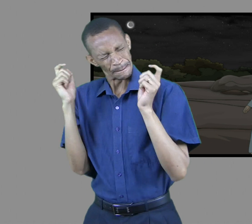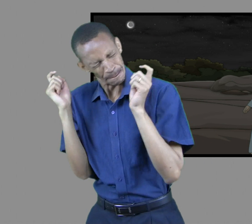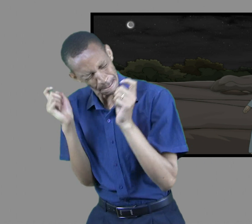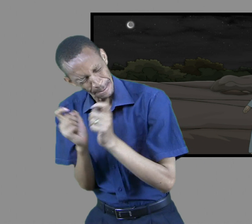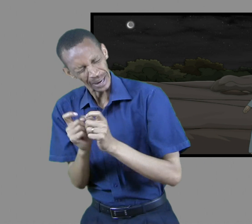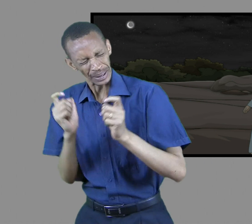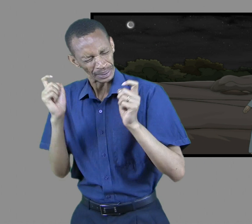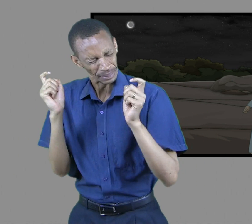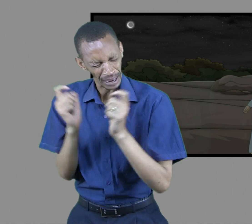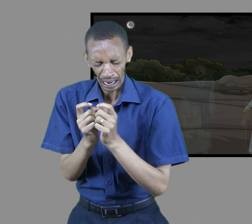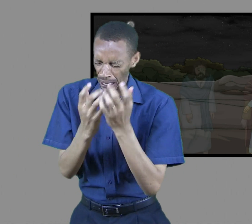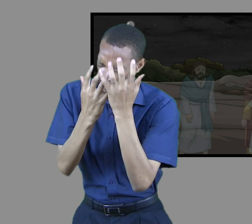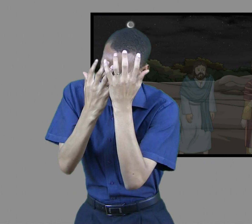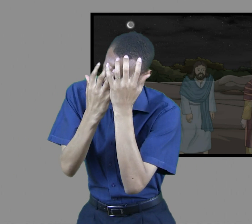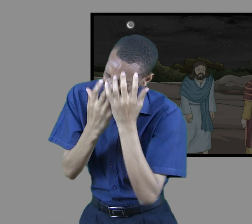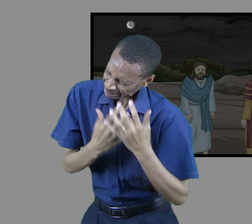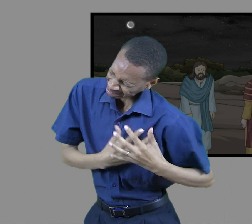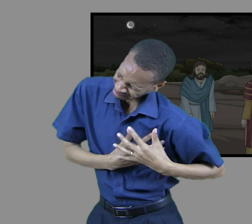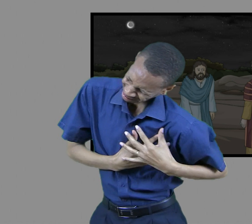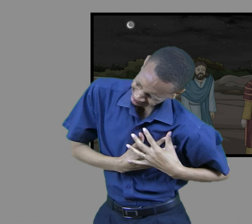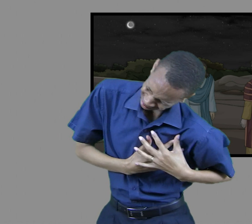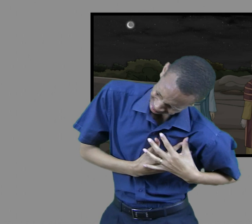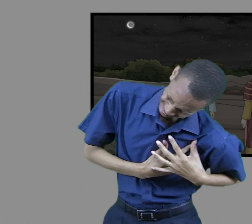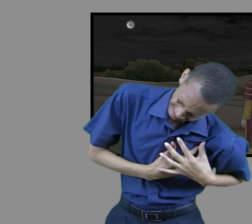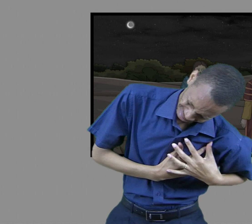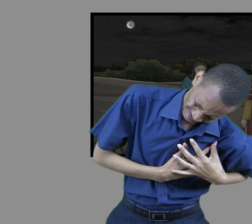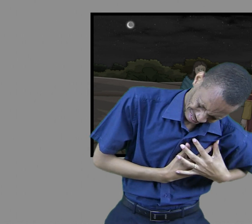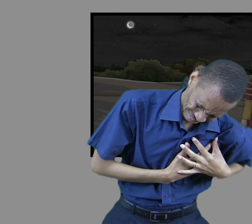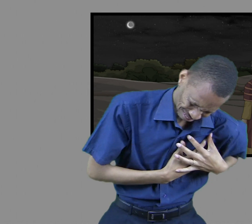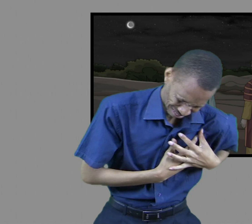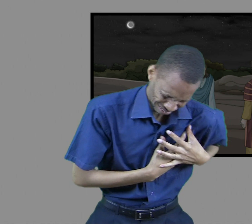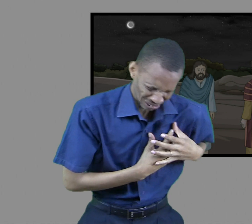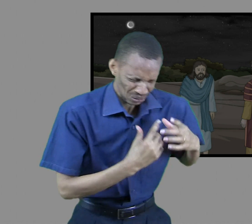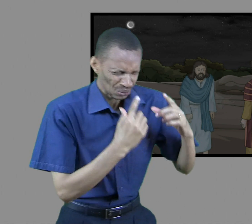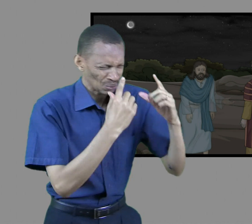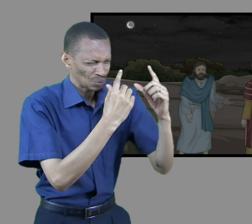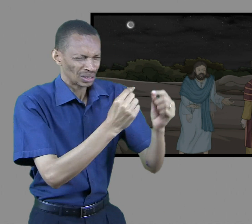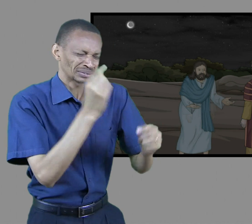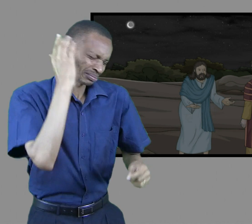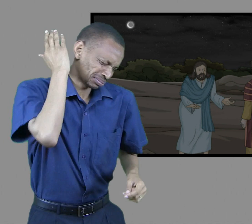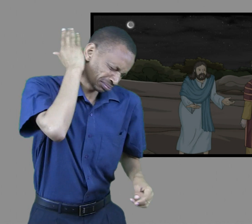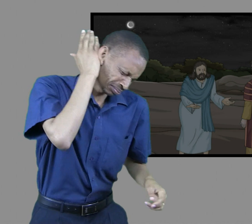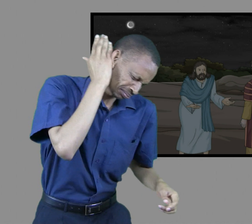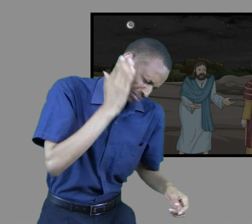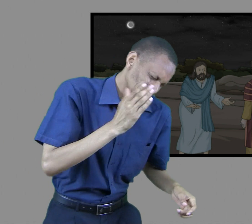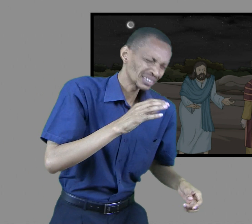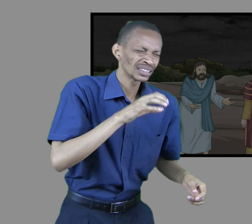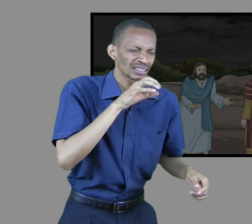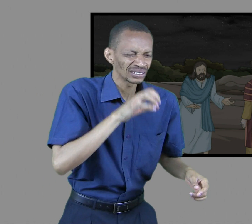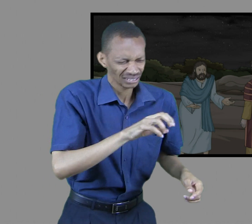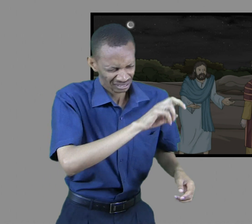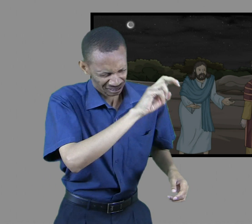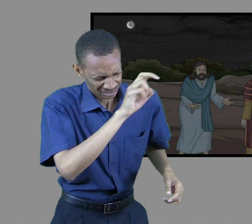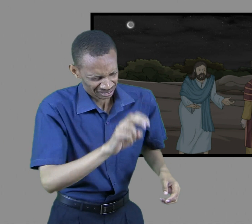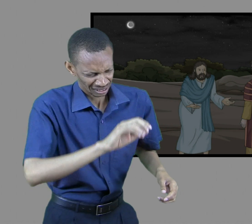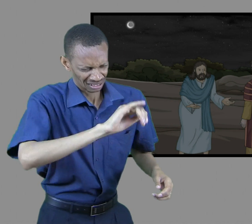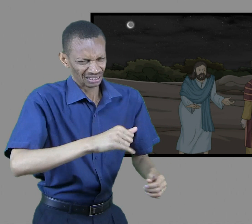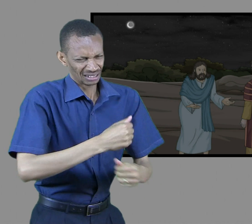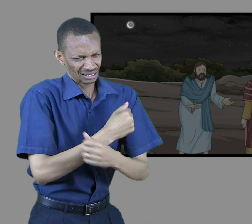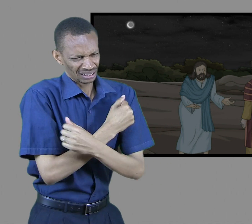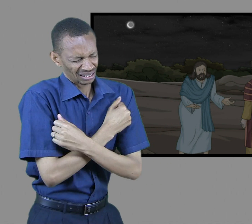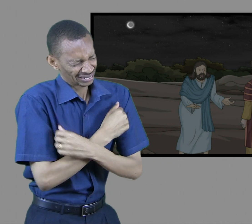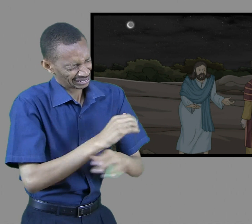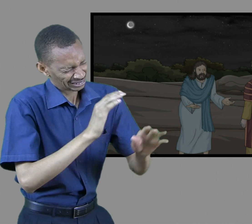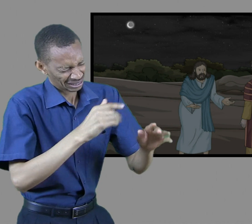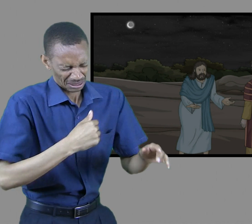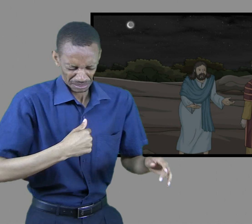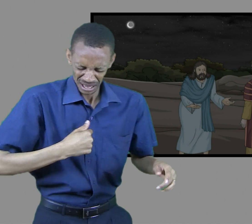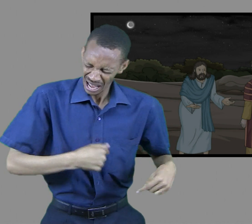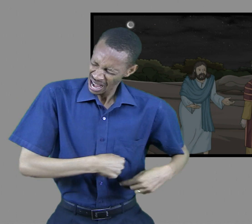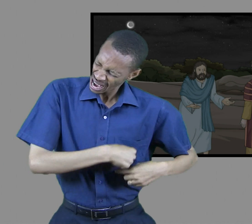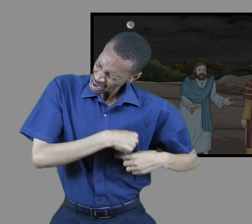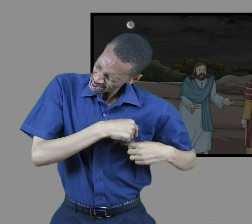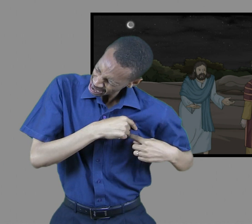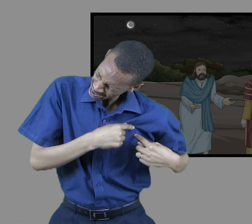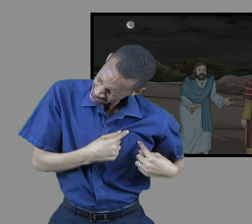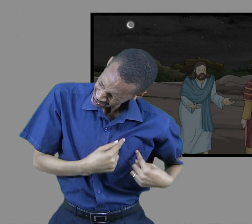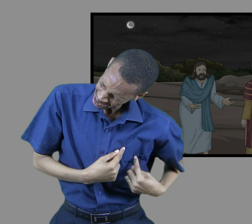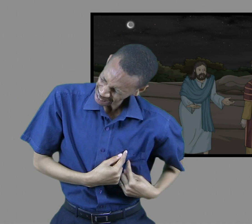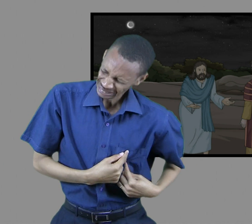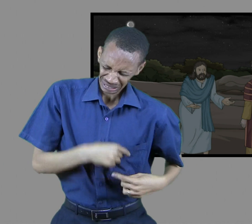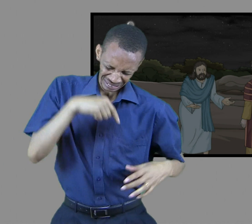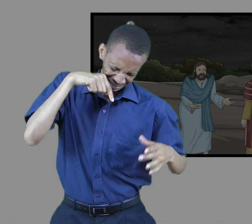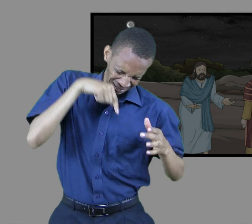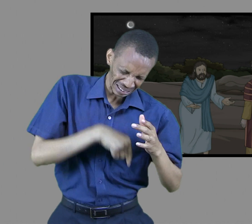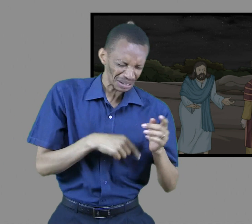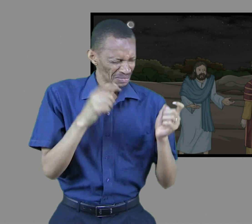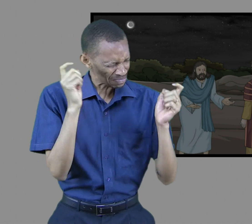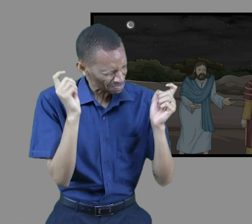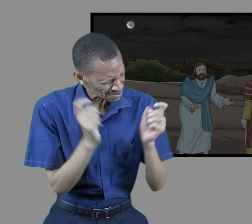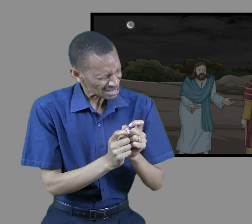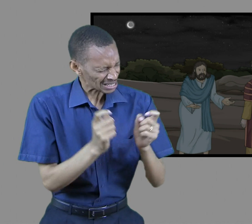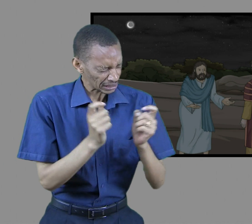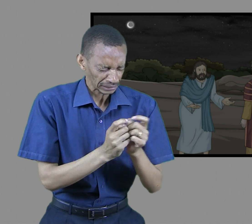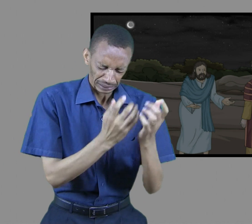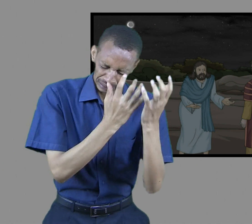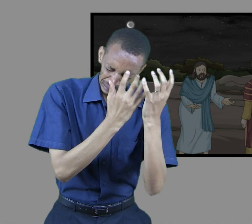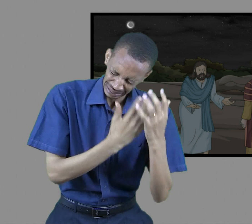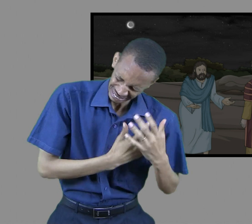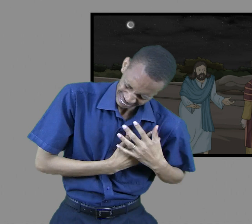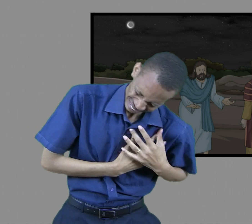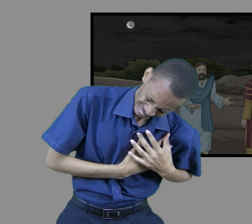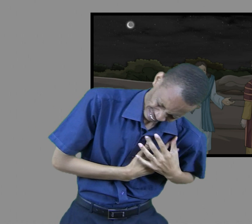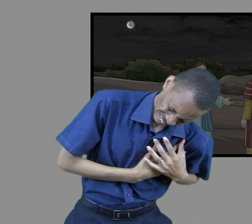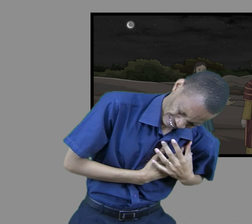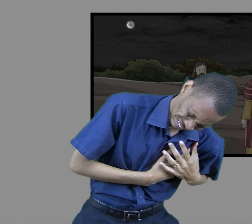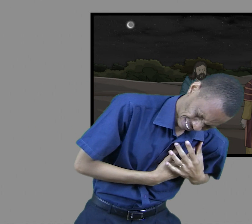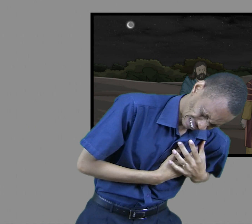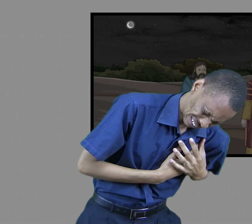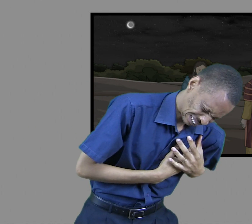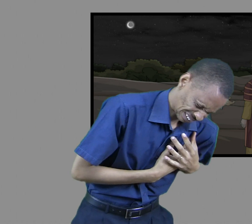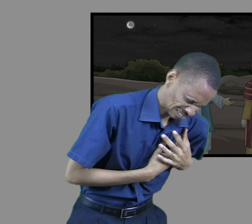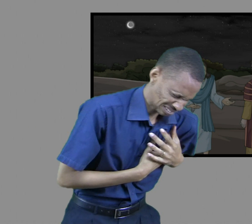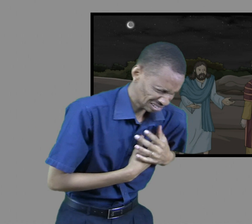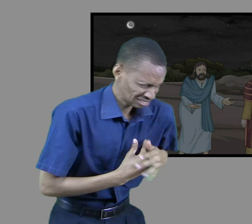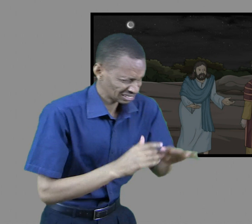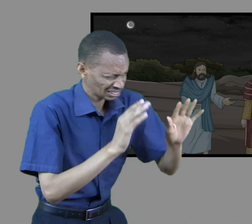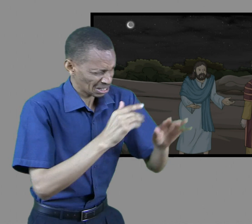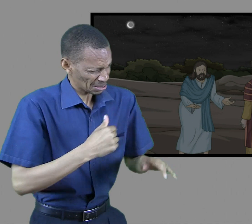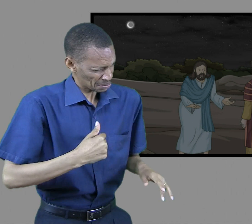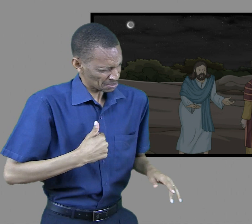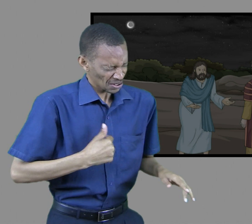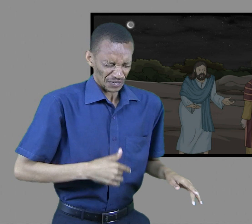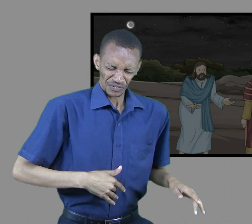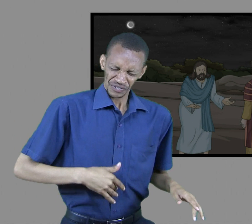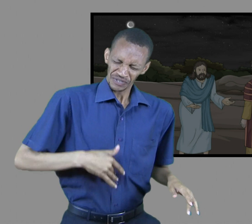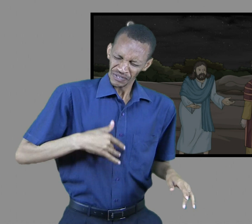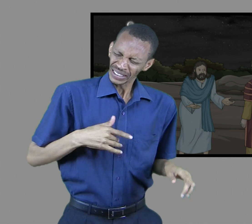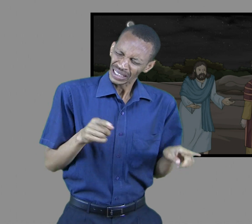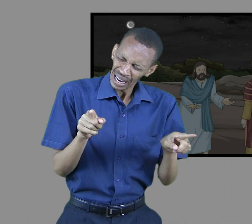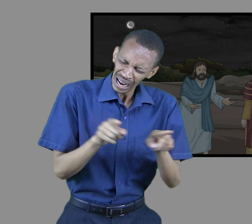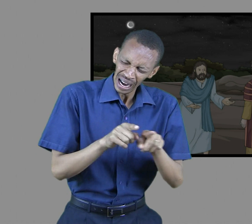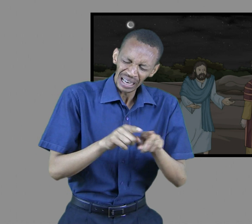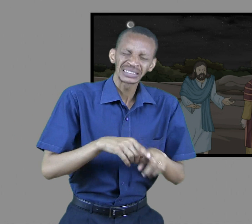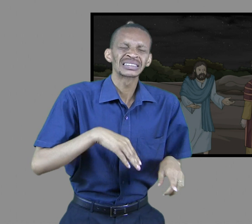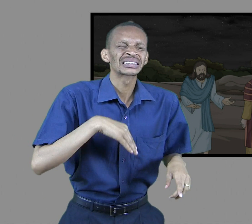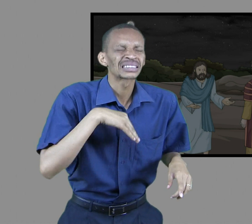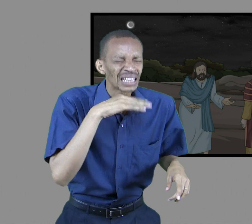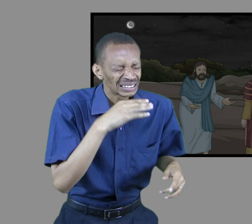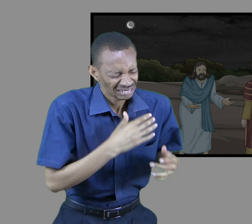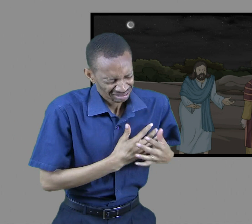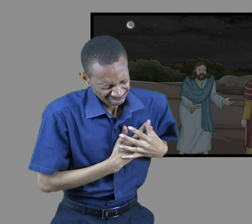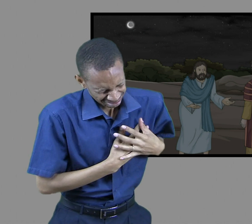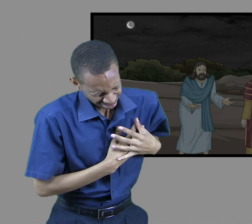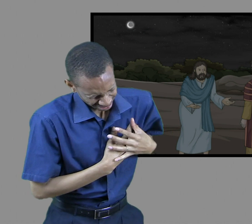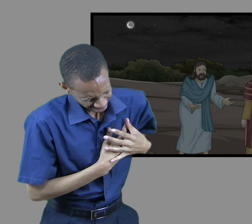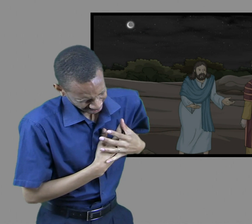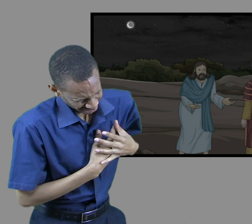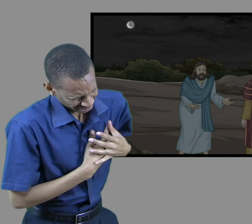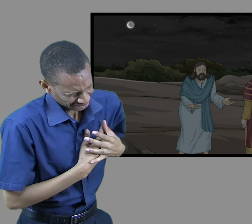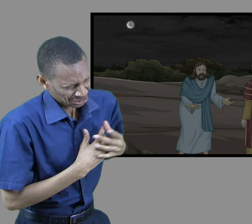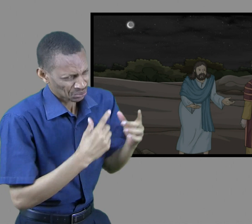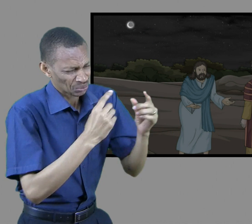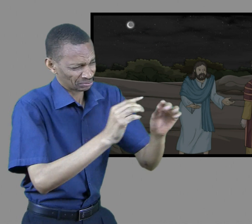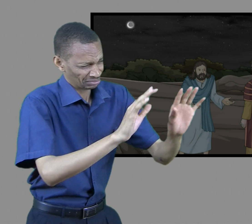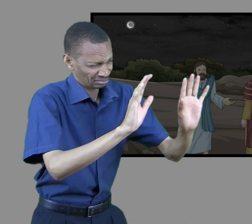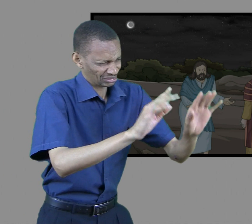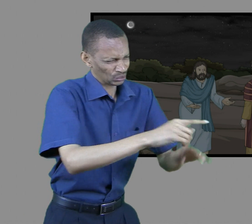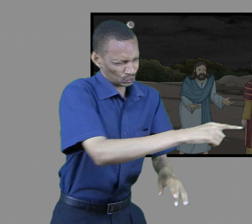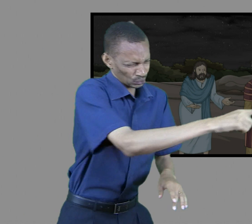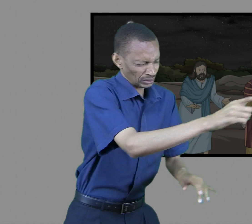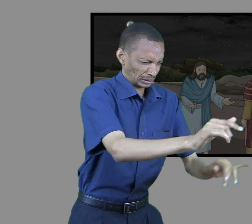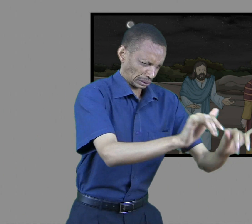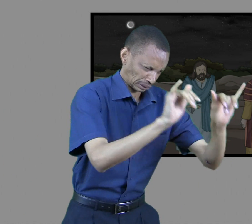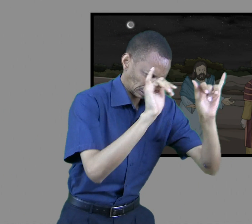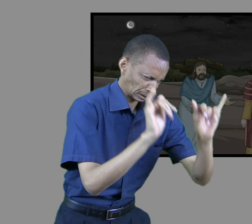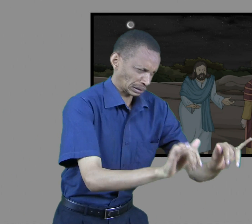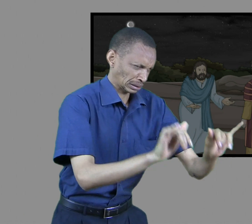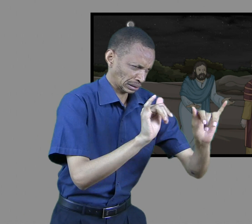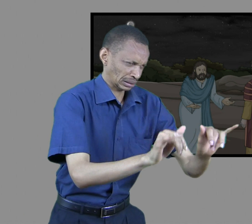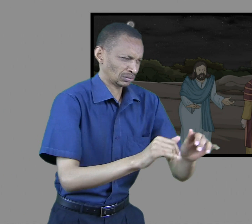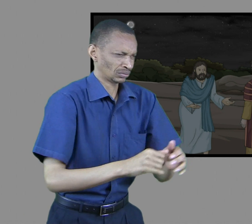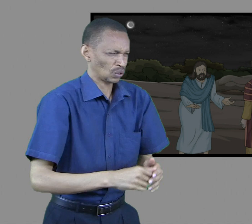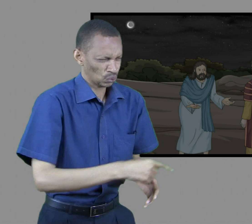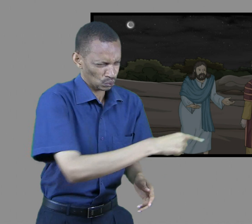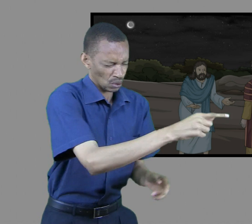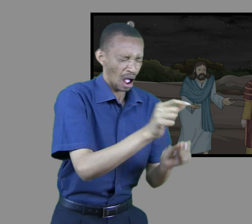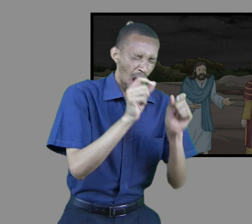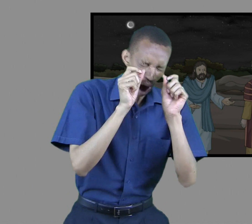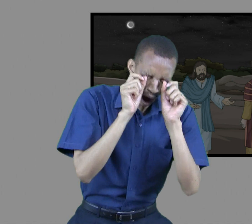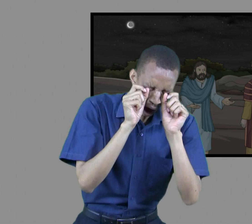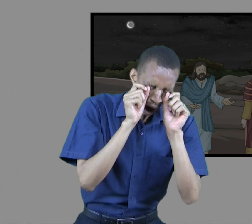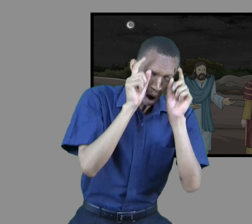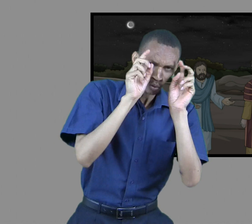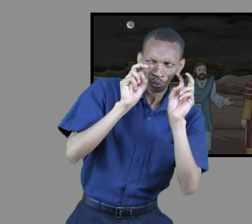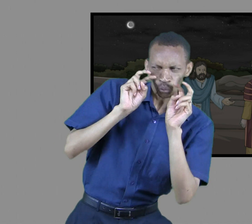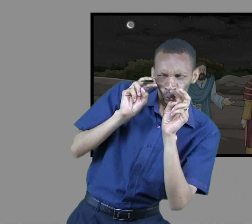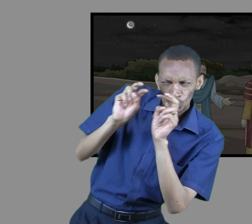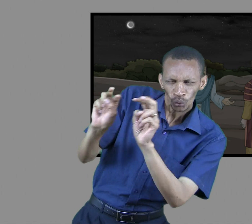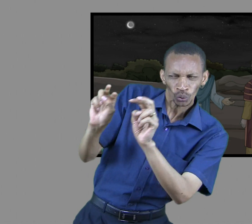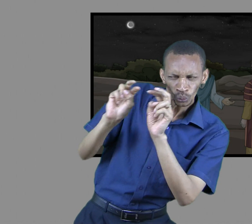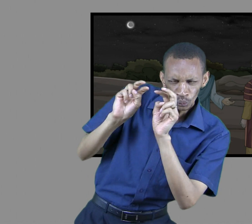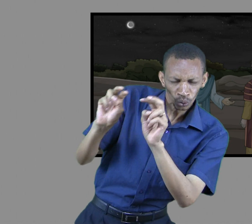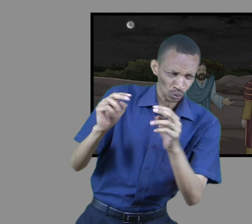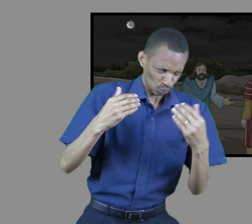Then He said to them, “My soul is consumed with sorrow to the point of death.